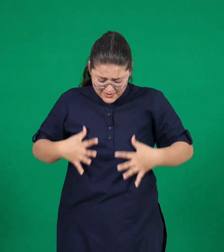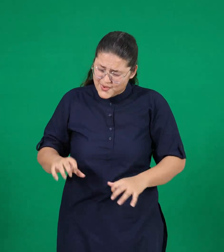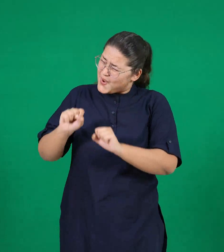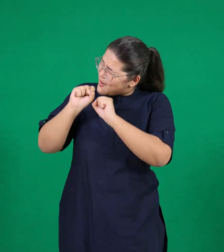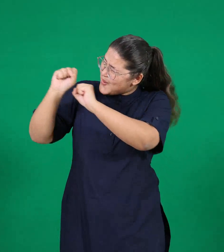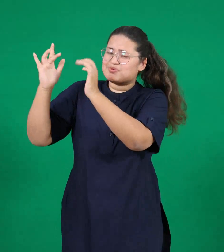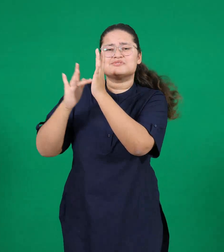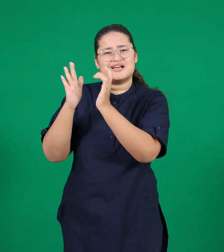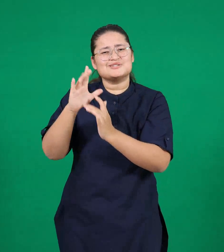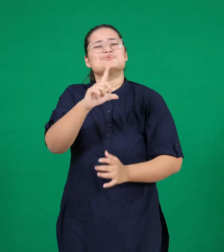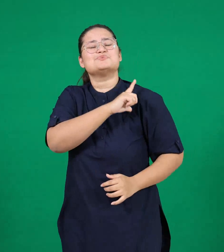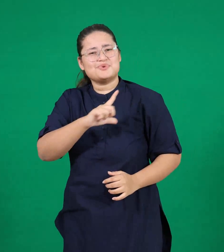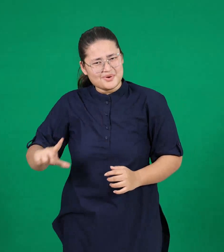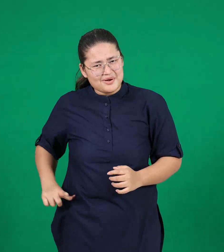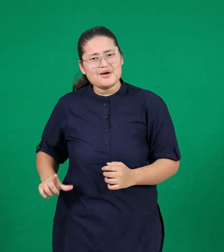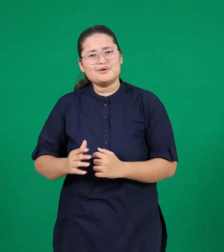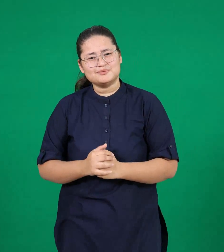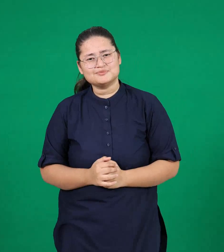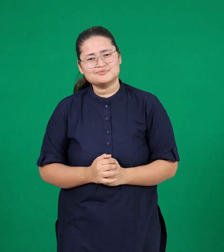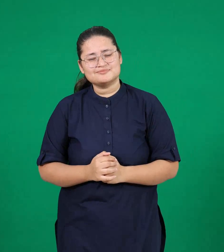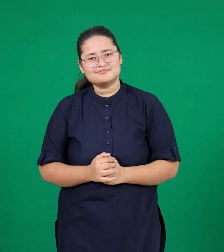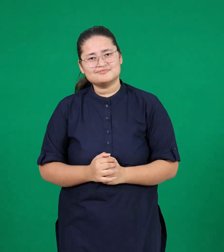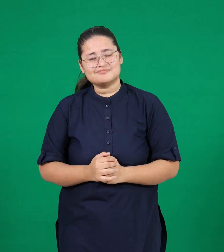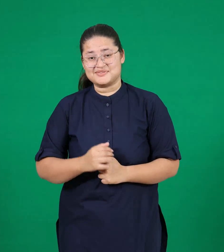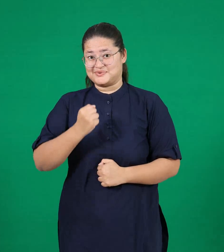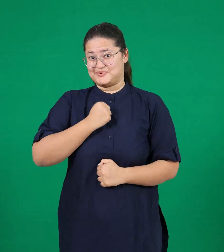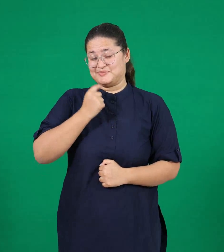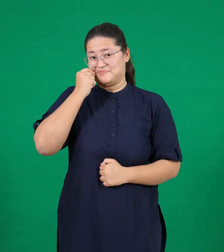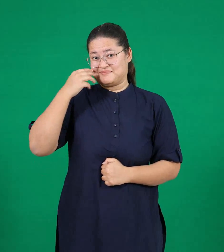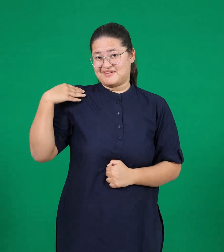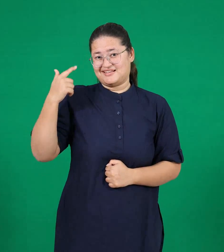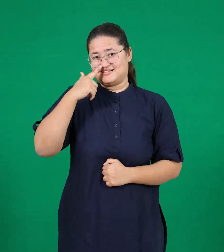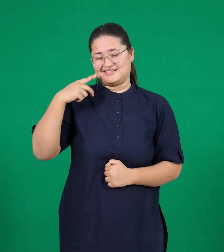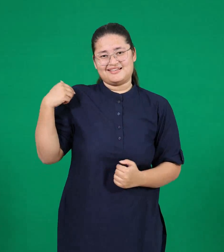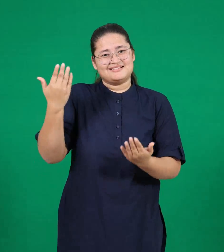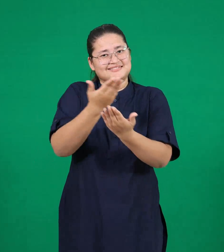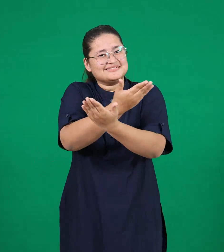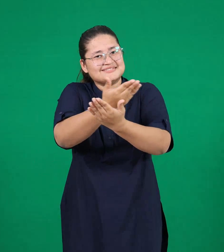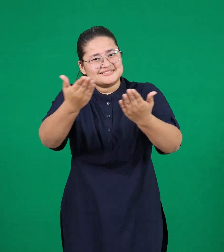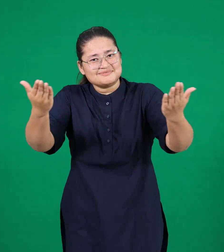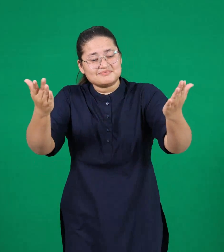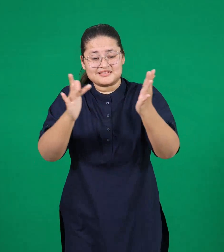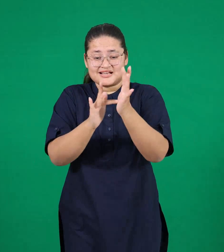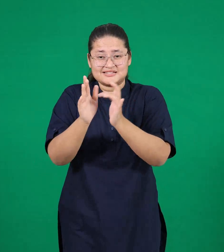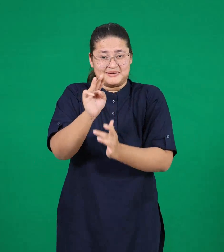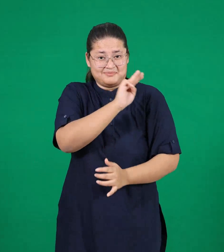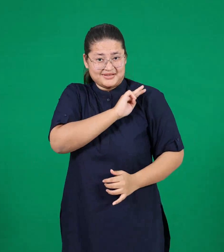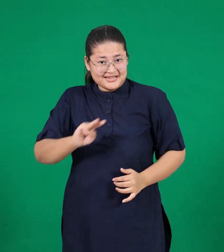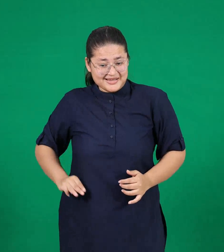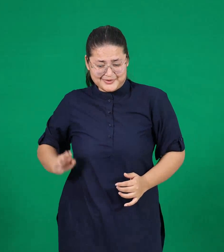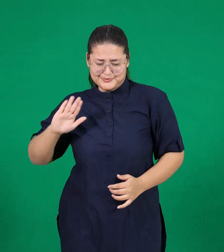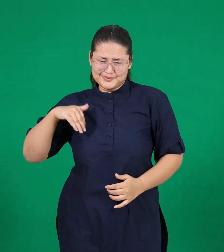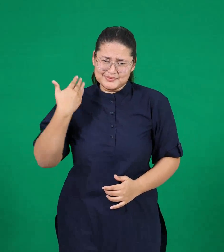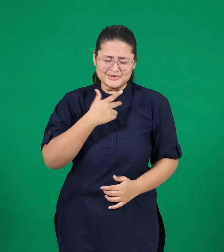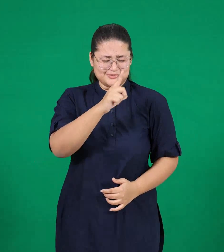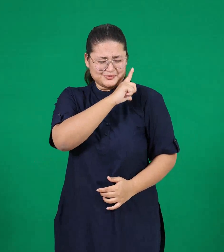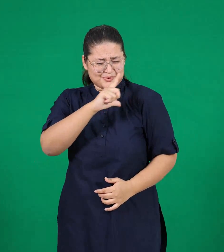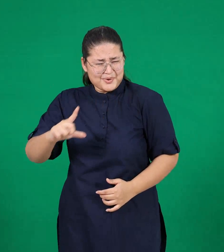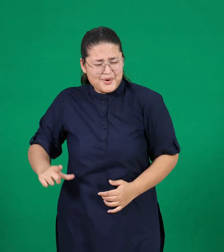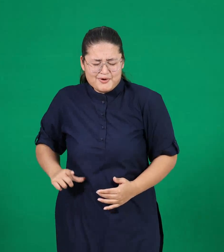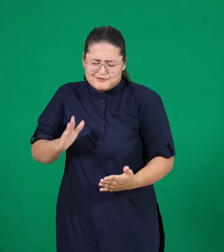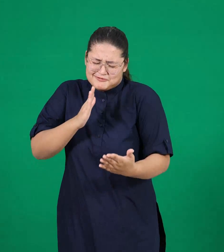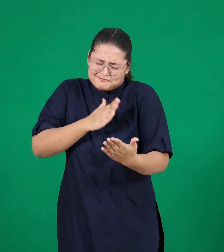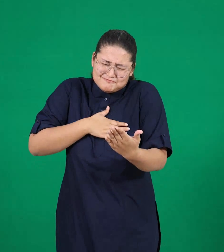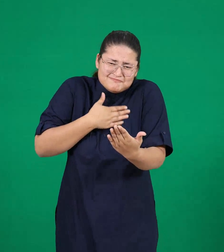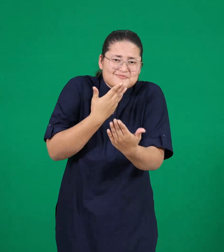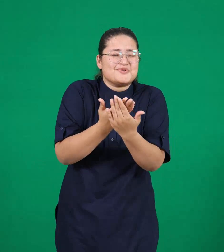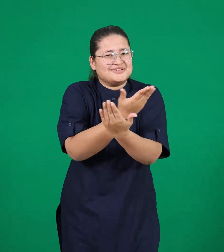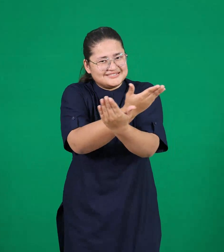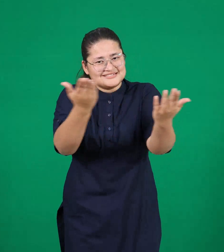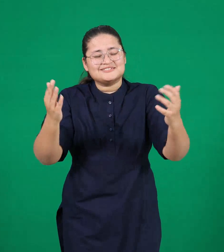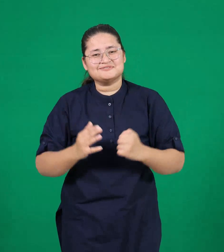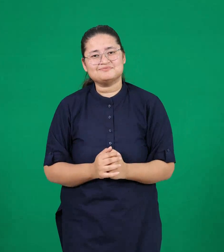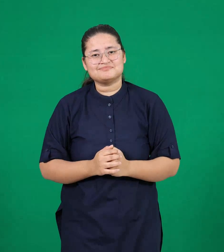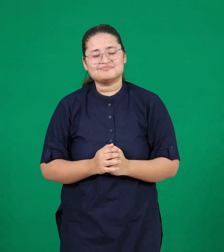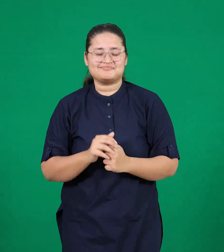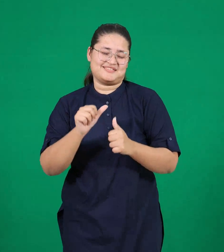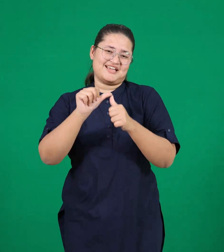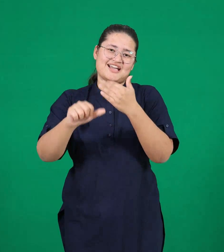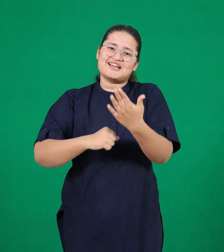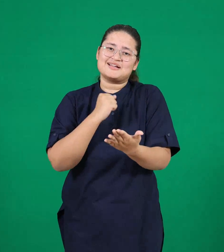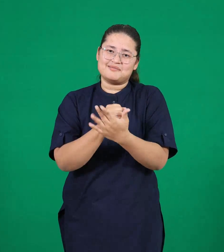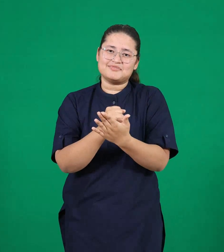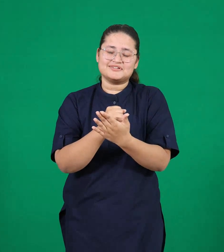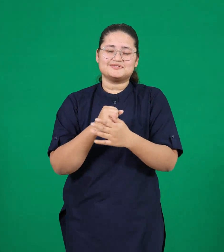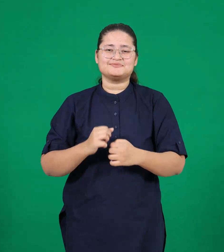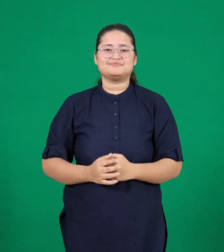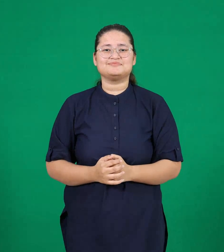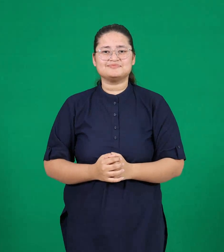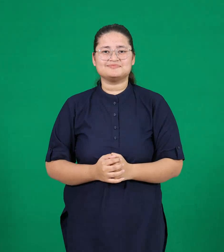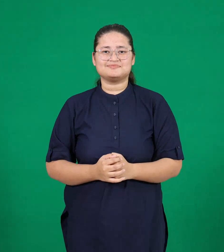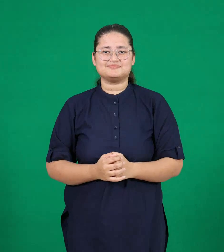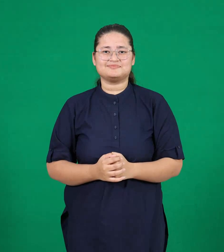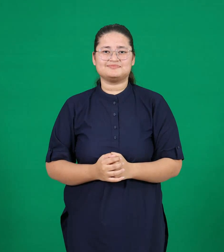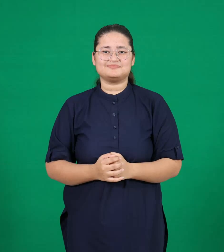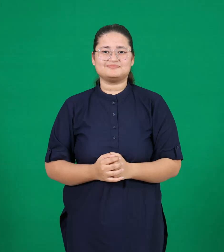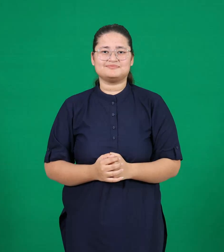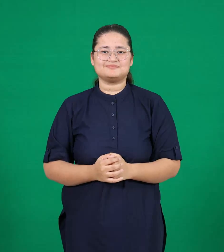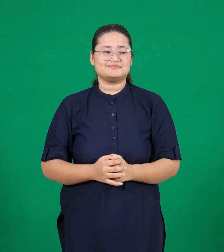The grace of our Lord Jesus Christ be with your spirit, brothers. Amen.